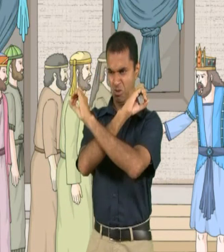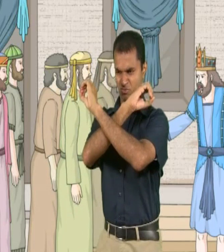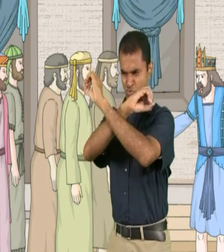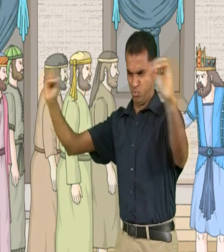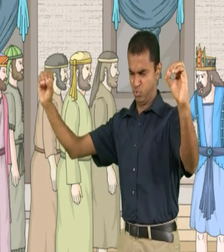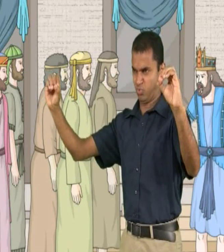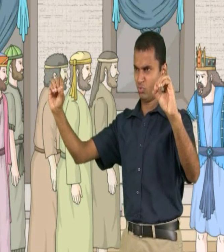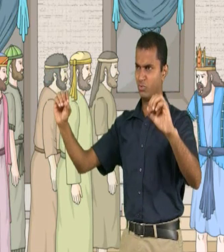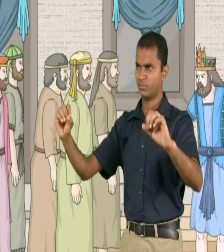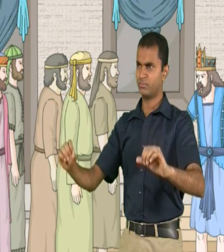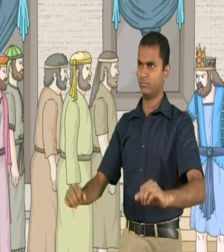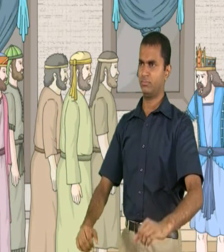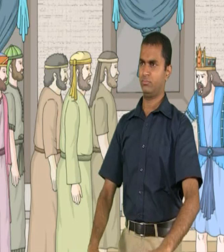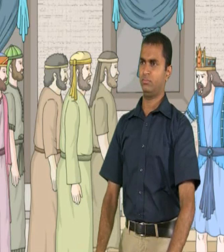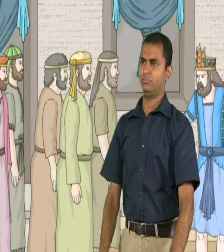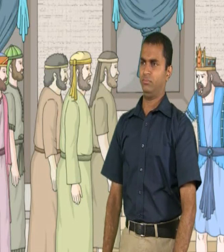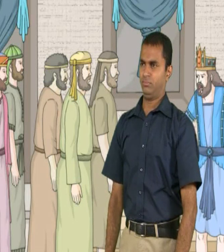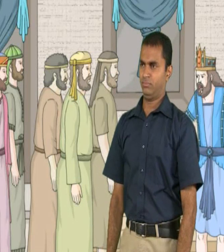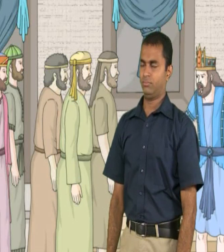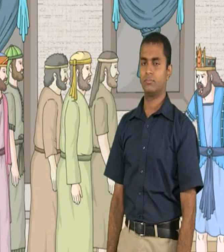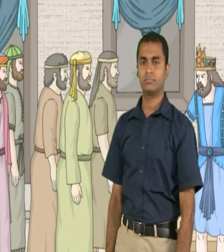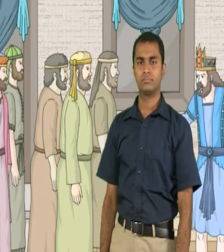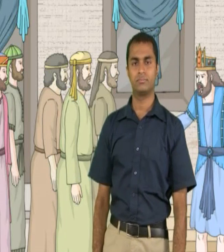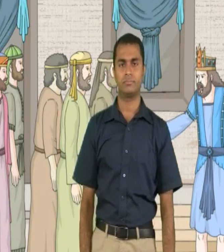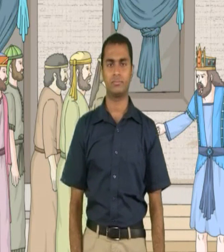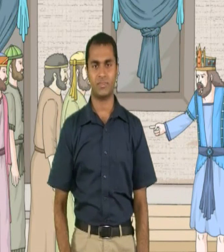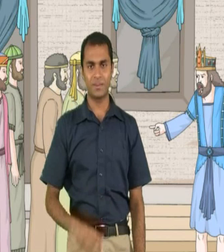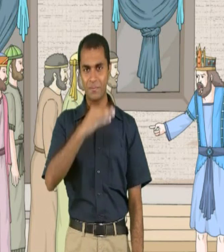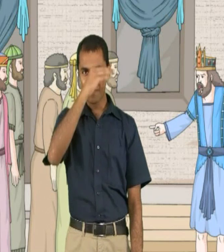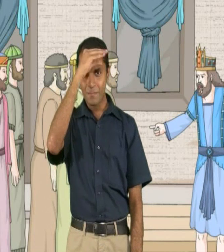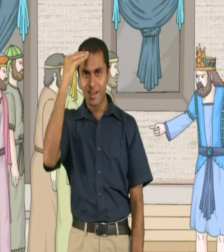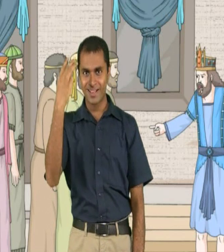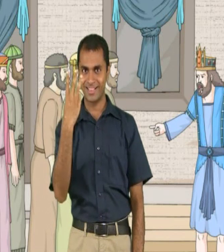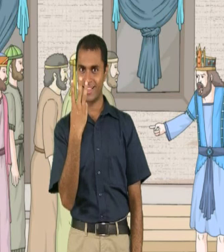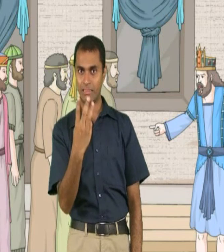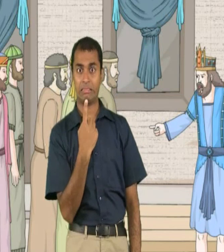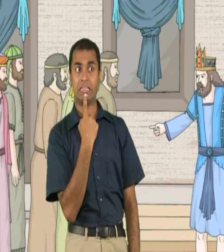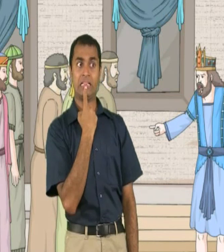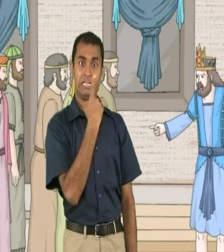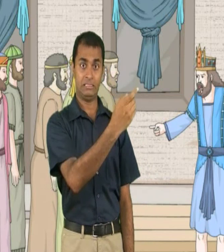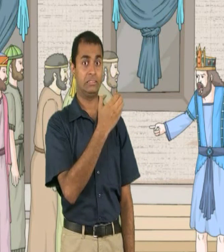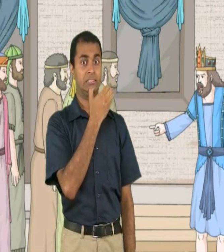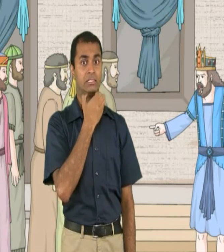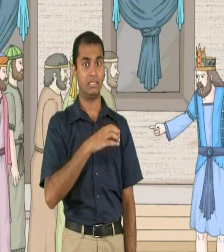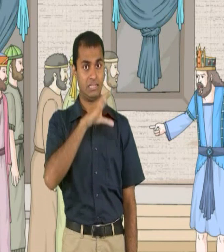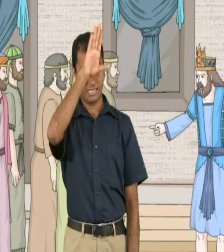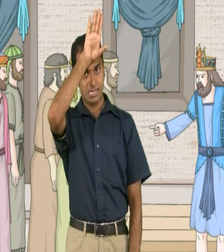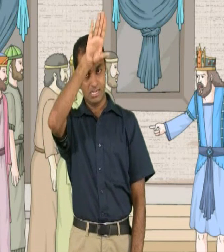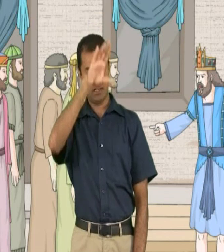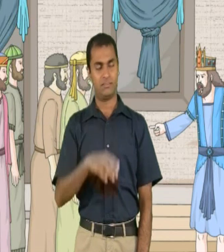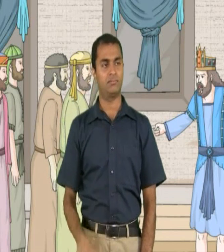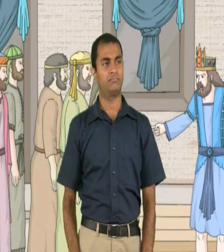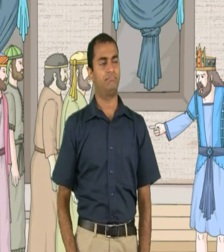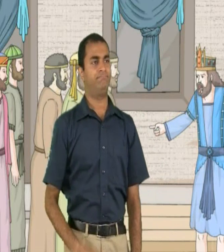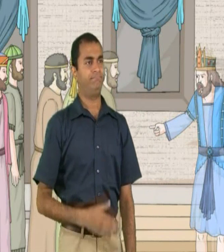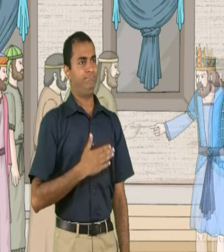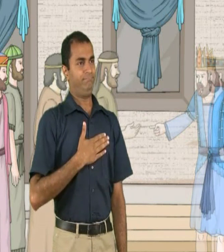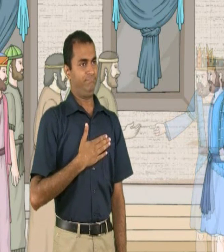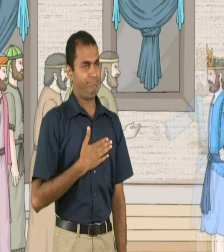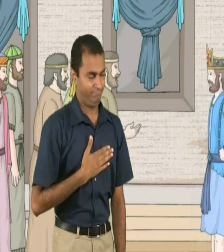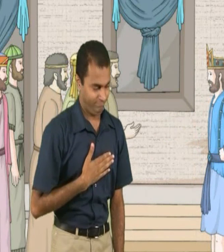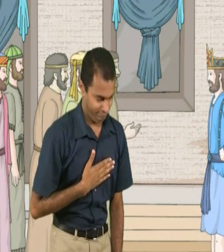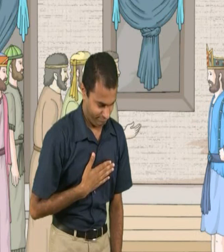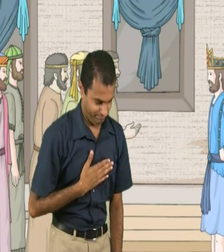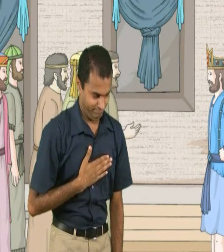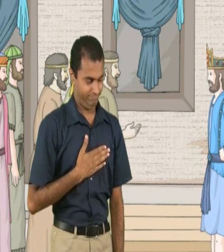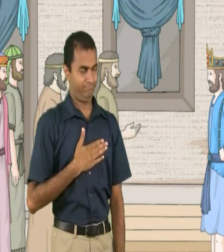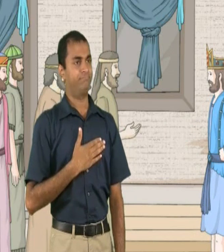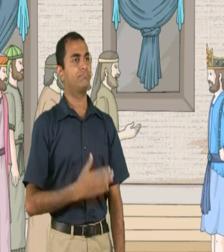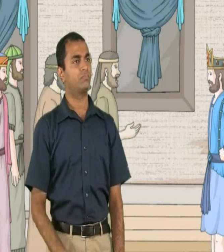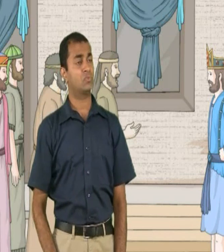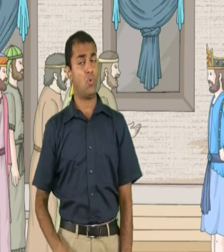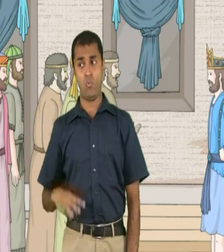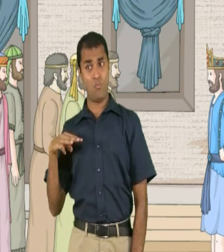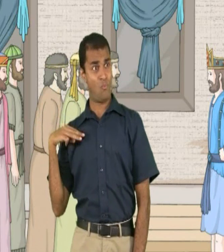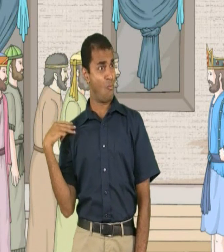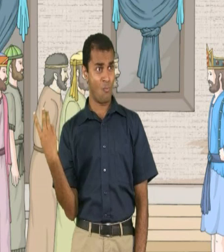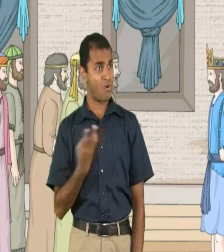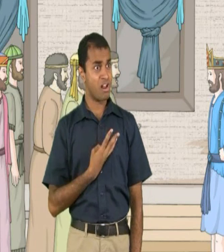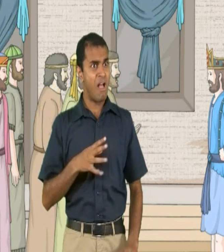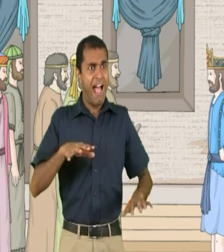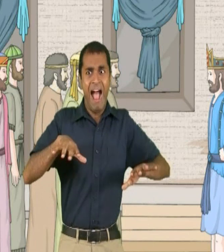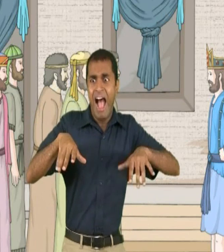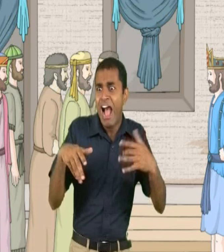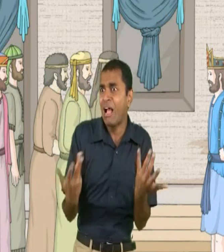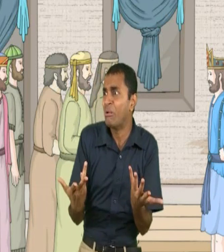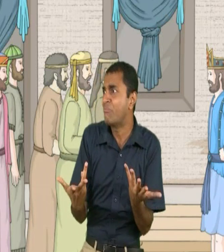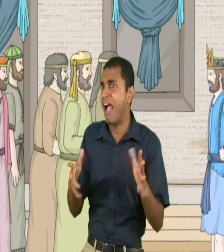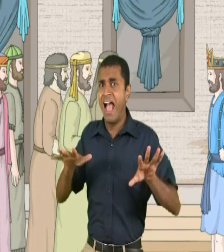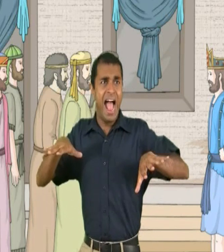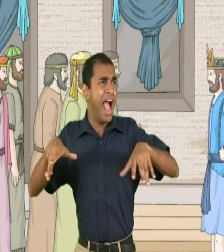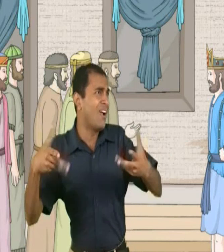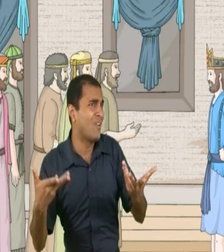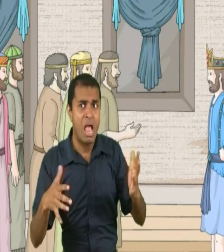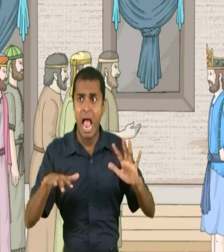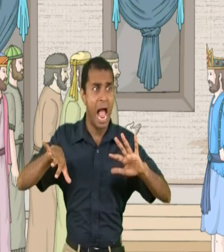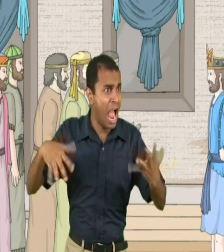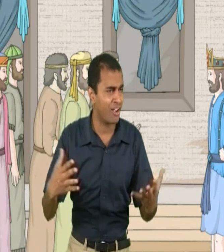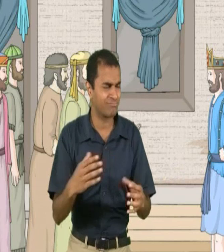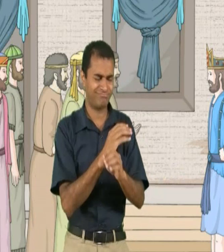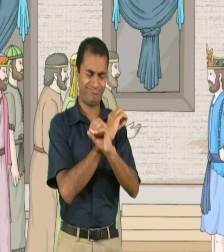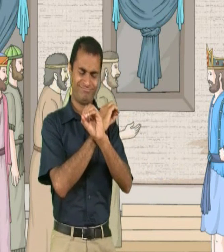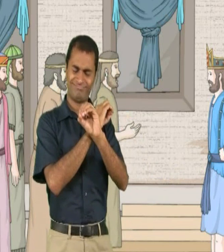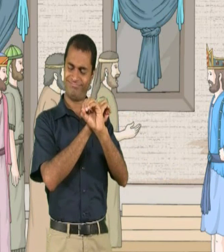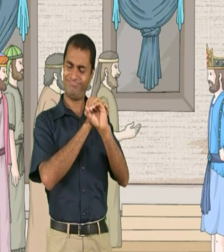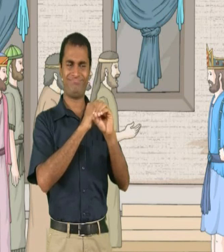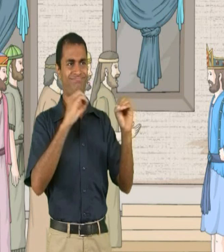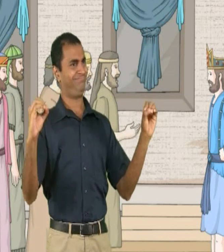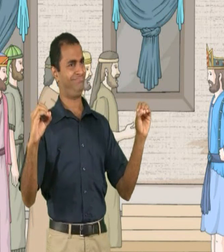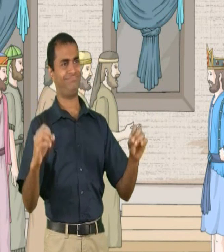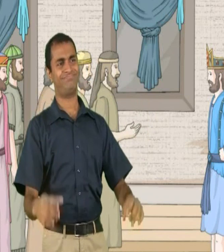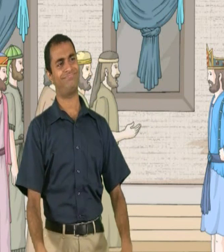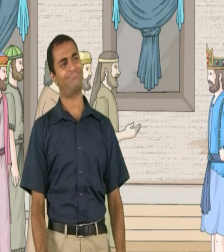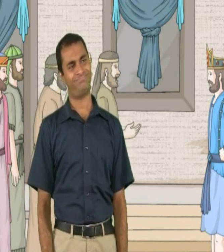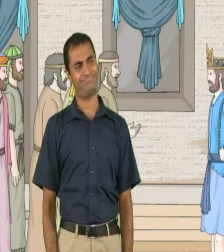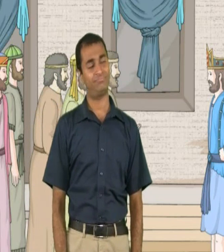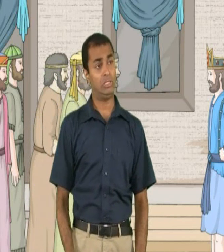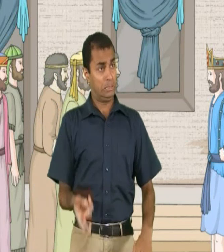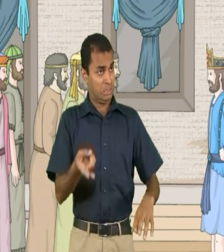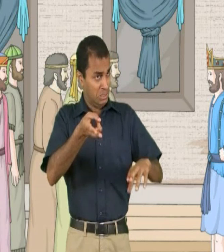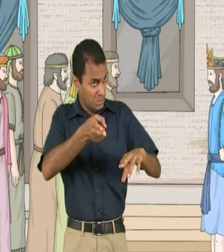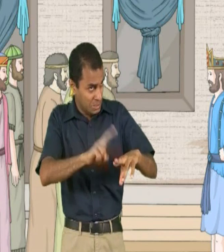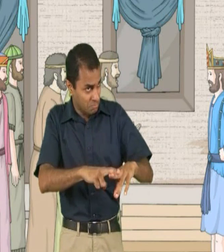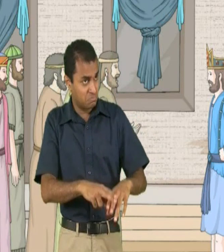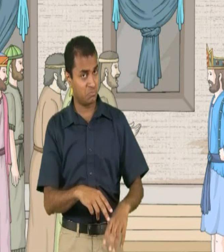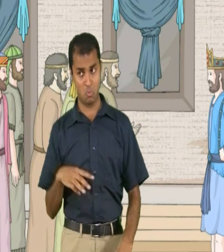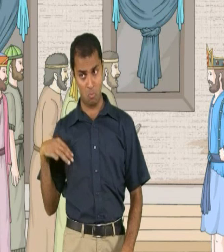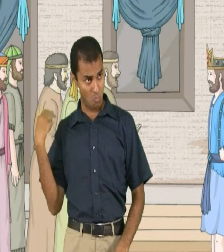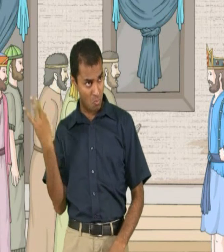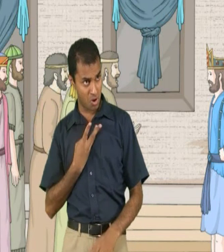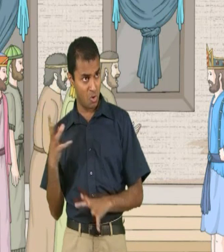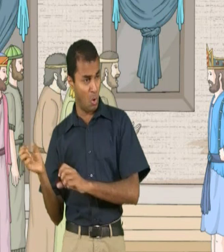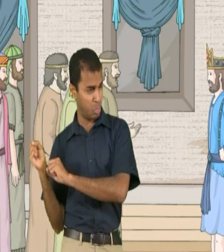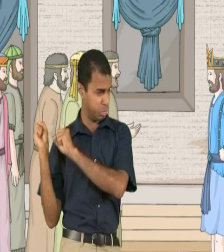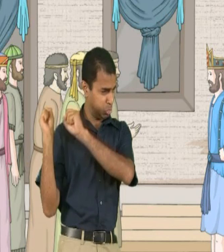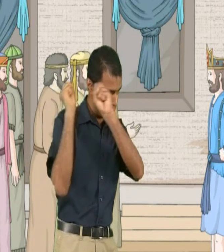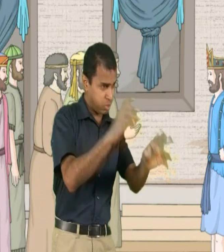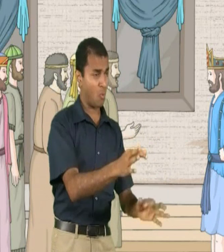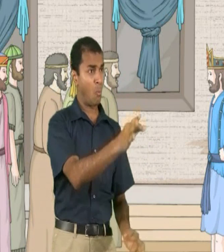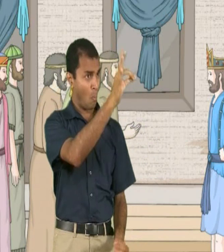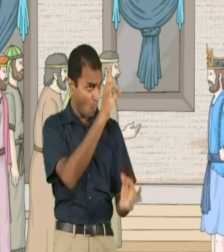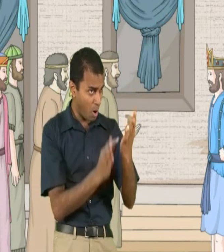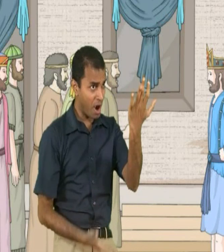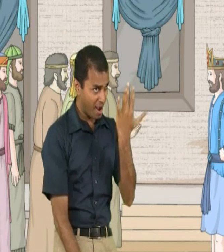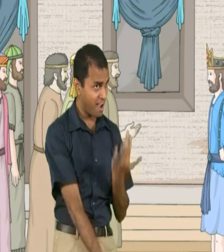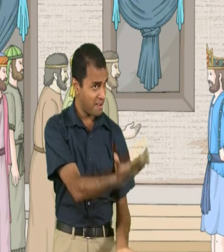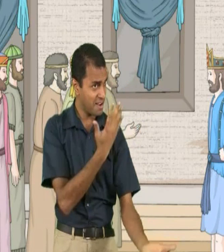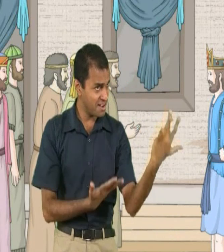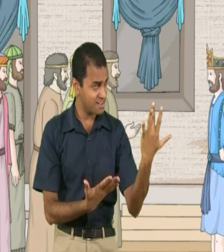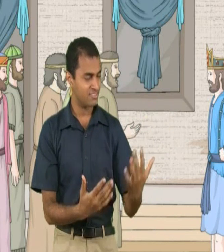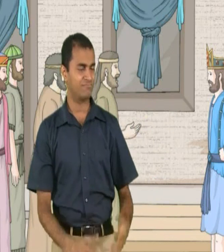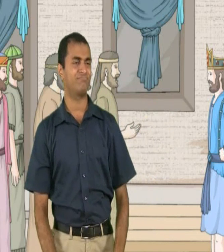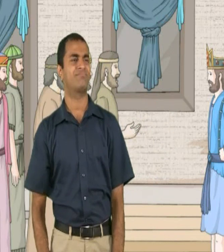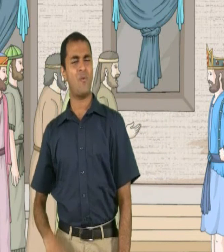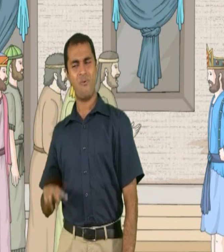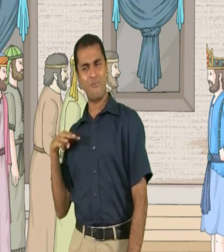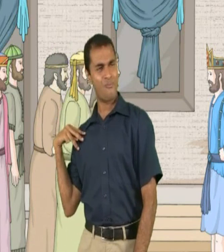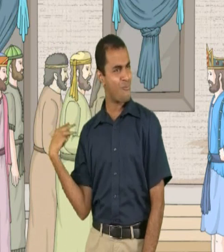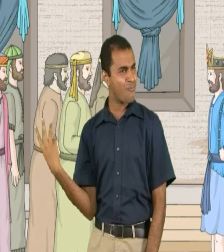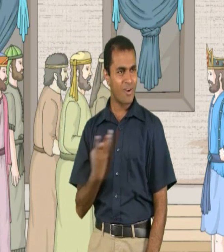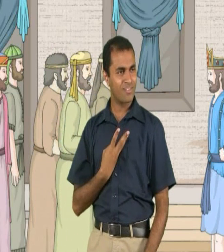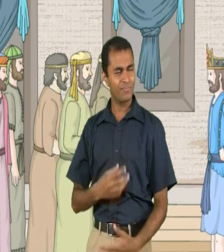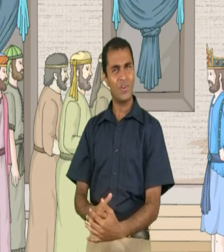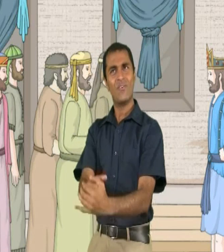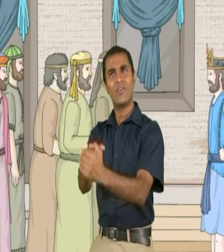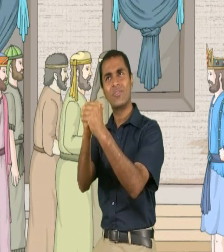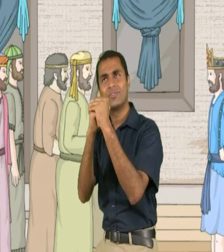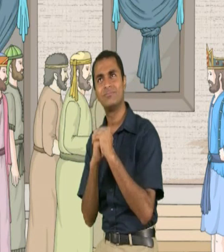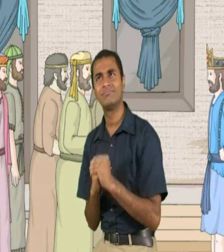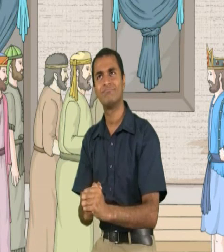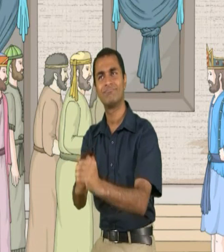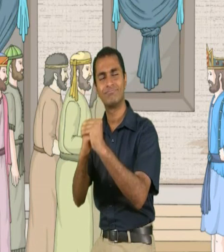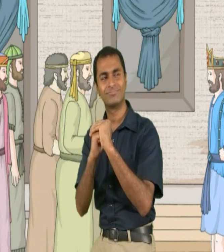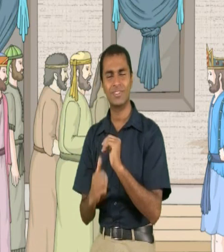Shadrach, Meshach, and Abednego replied to the king, “O Nebuchadnezzar, we have no need to answer you in this matter.